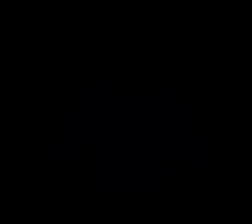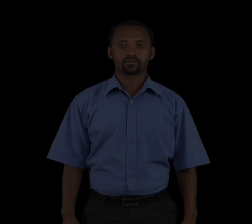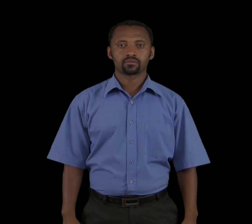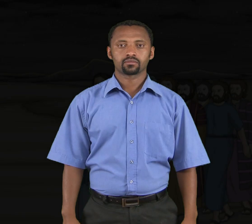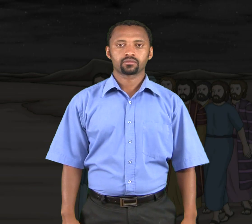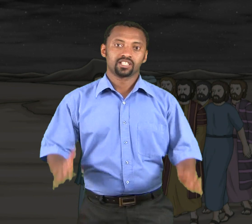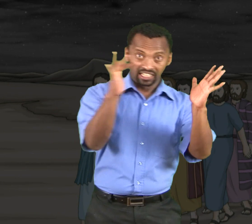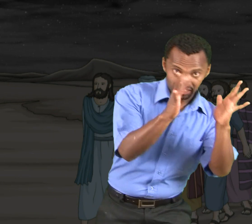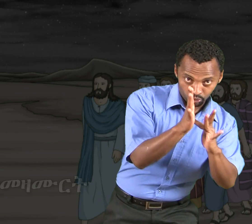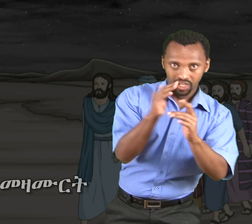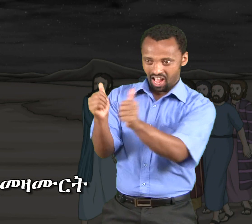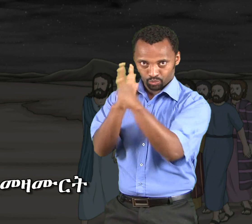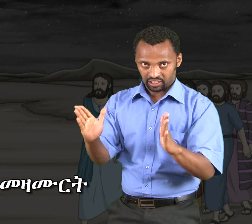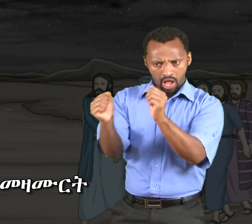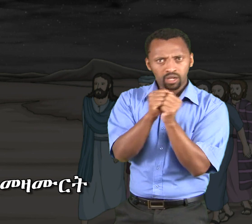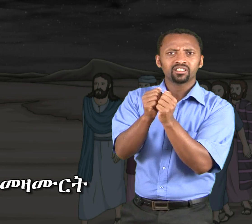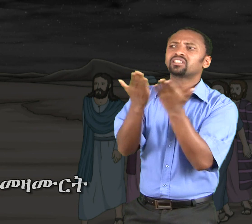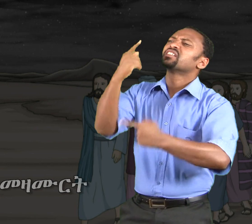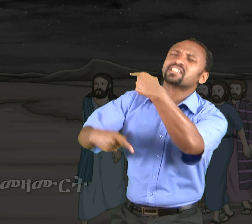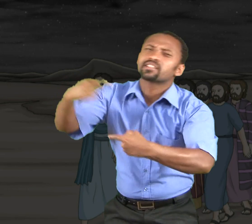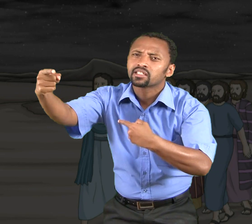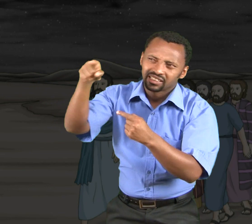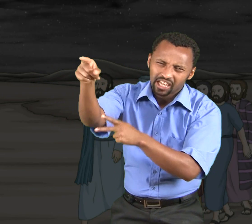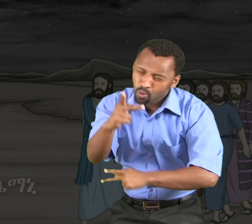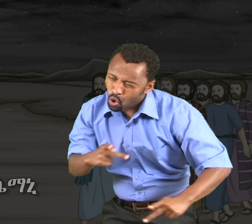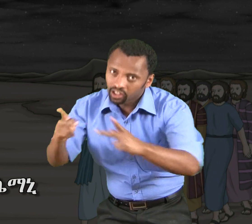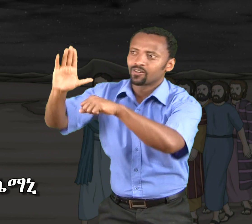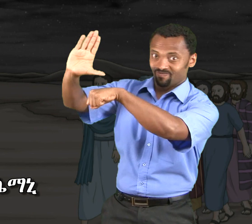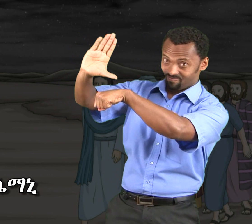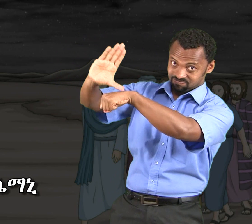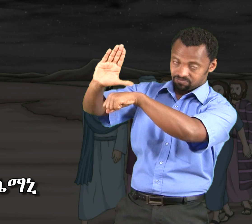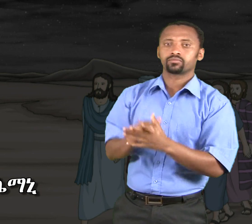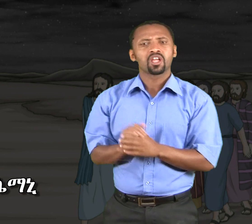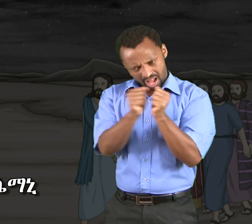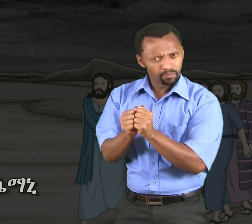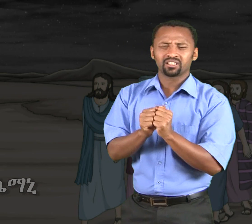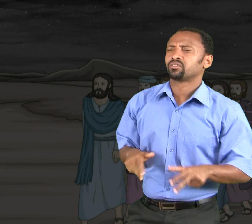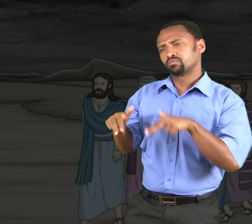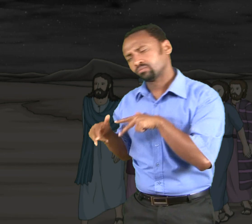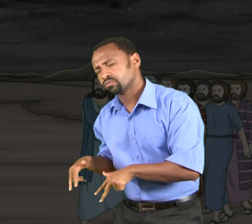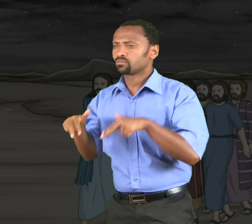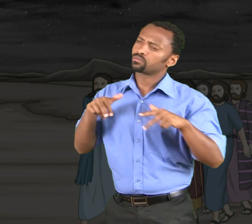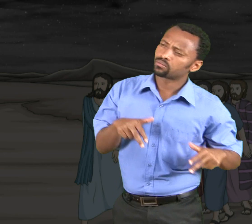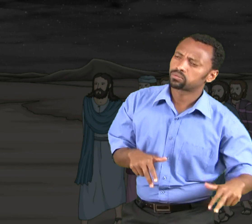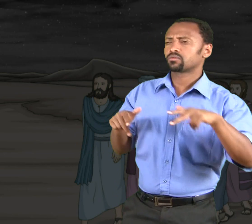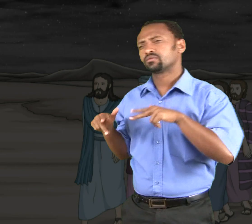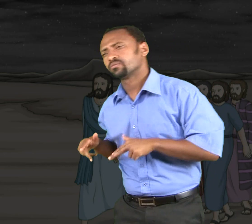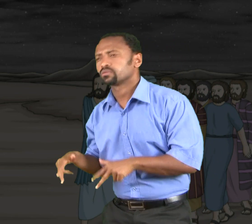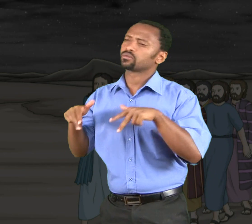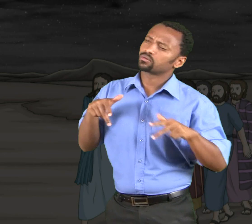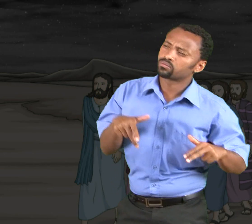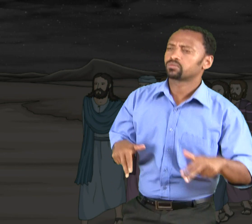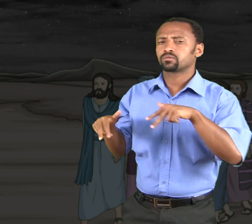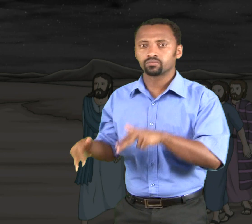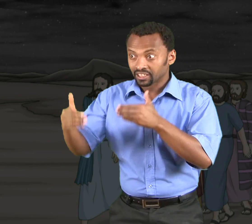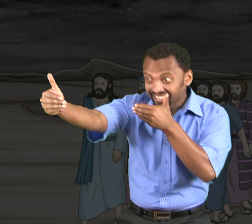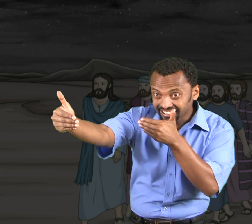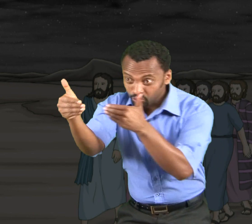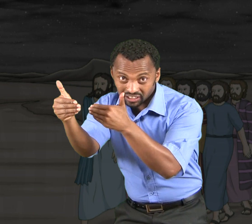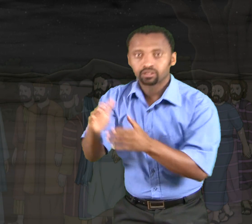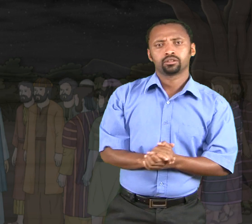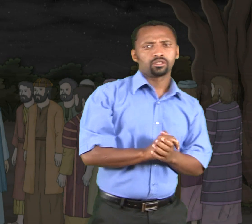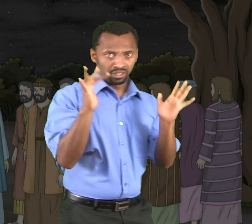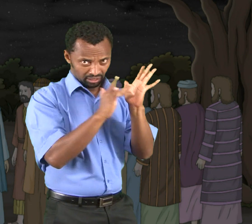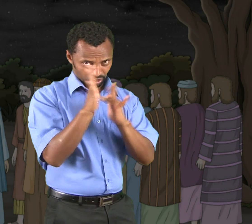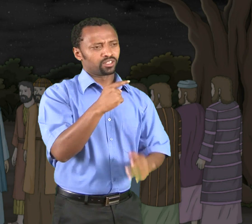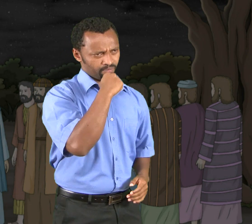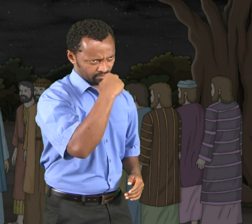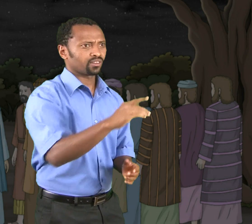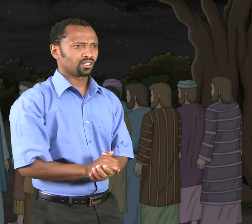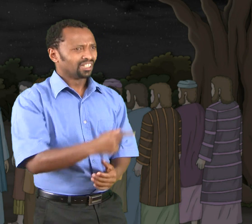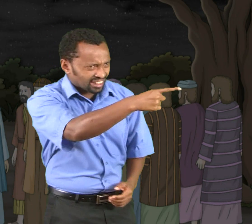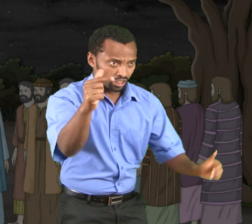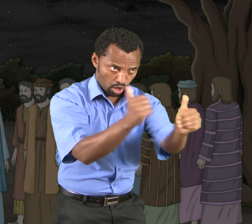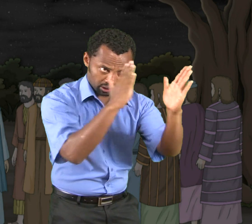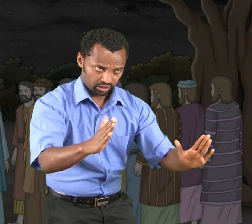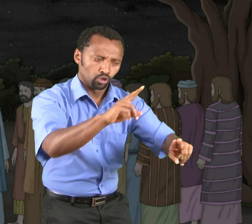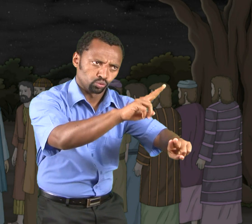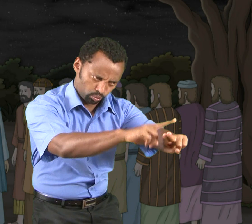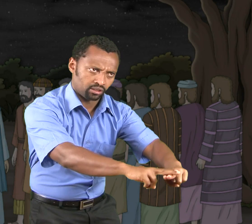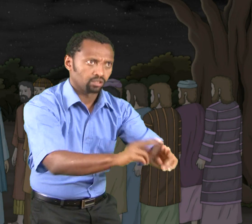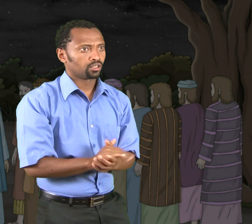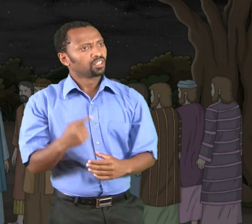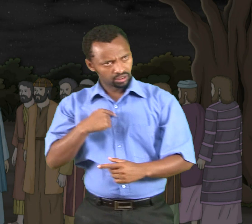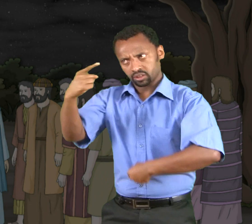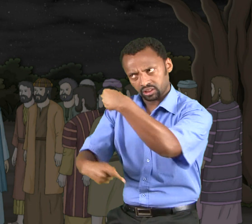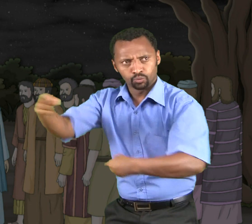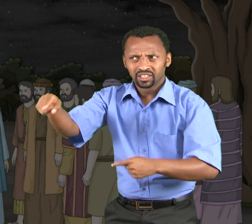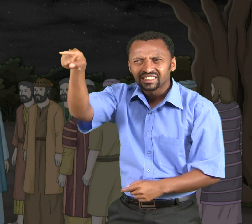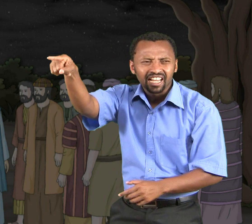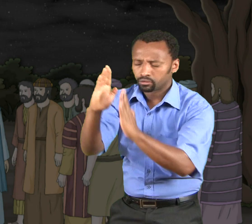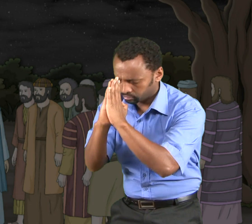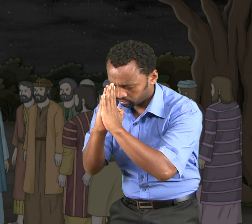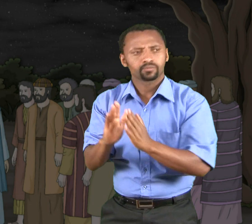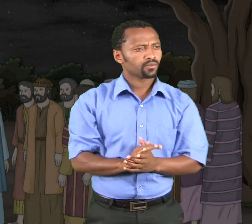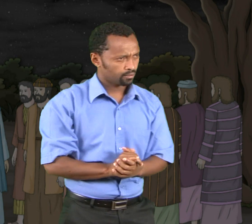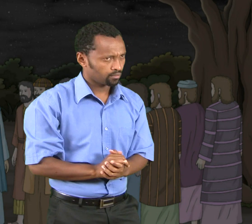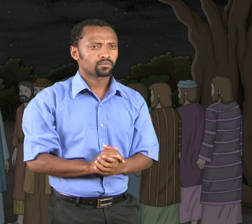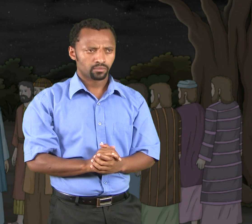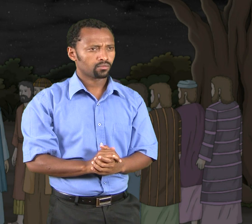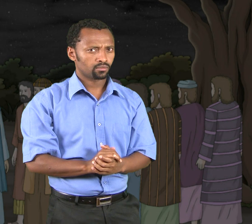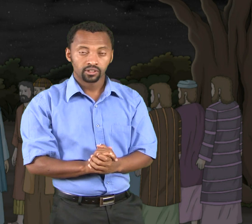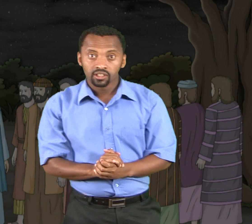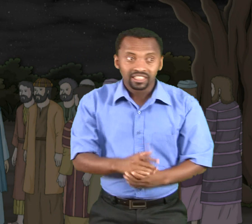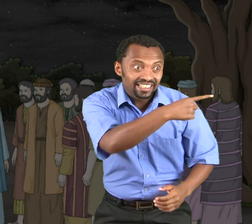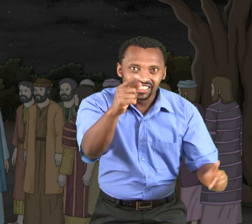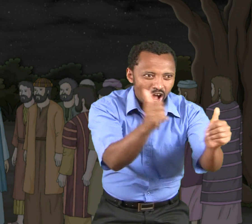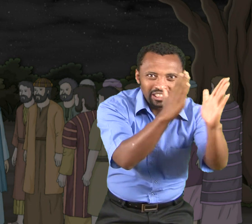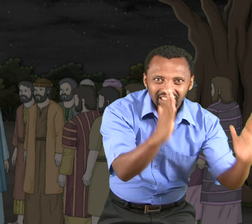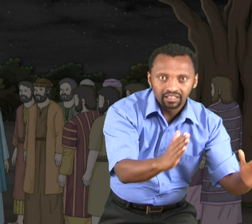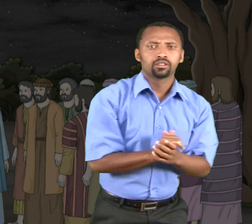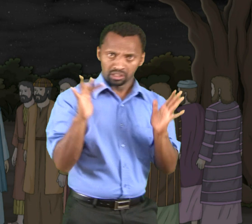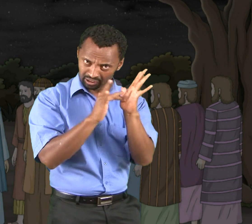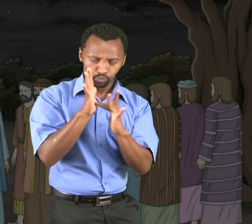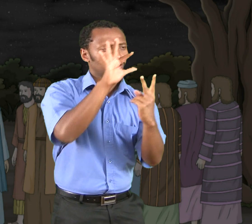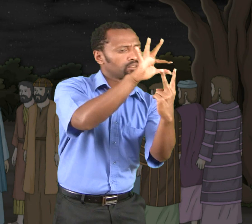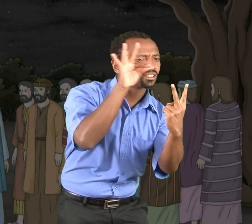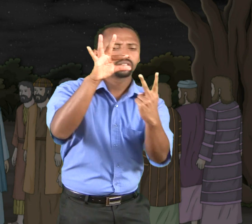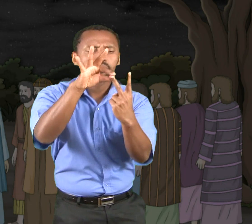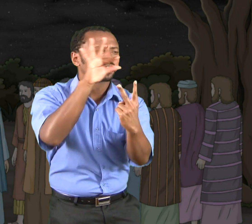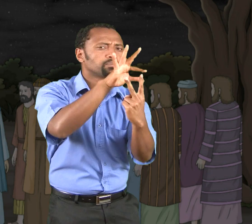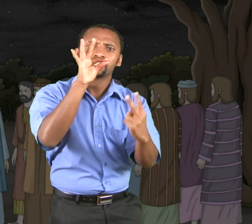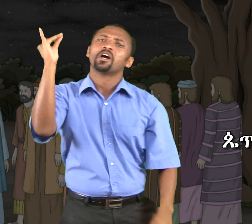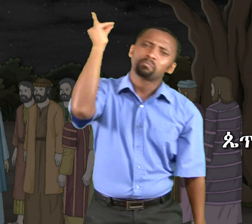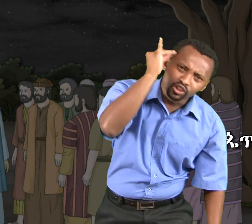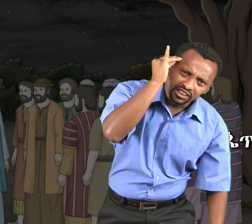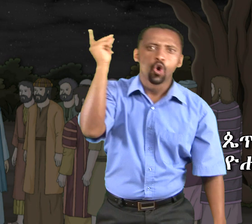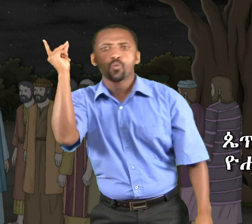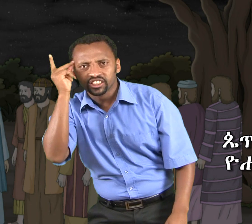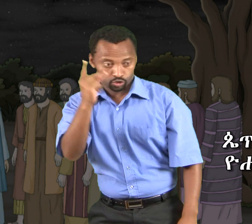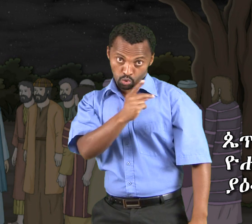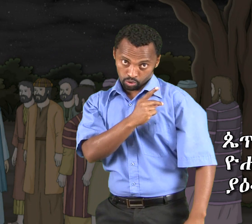At that time Jesus went with His disciples to a place called Gethsemane, and He told them, “Sit here while I go over there and pray.”